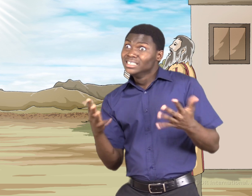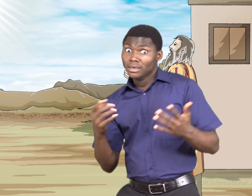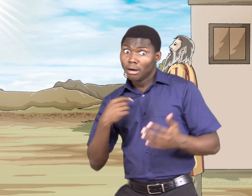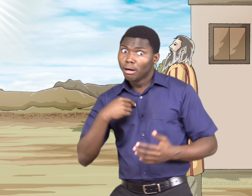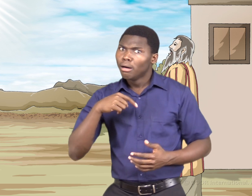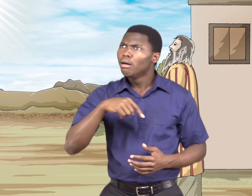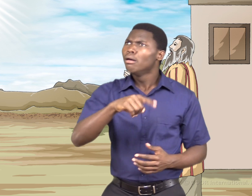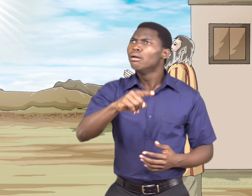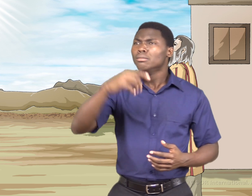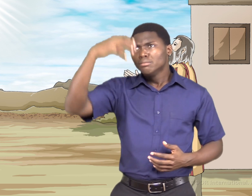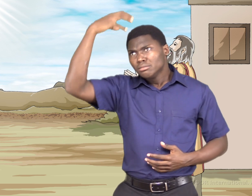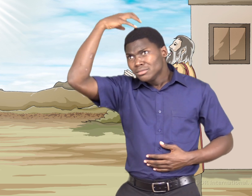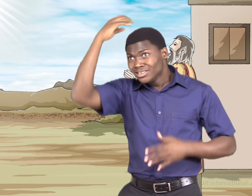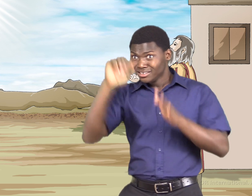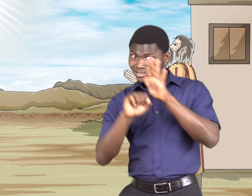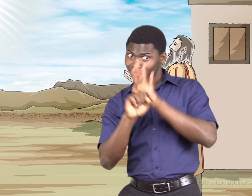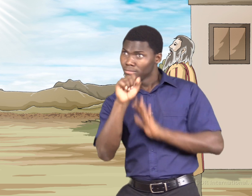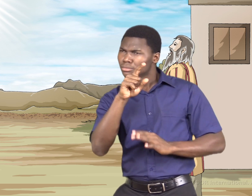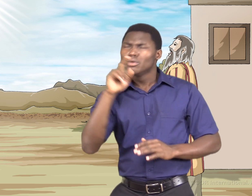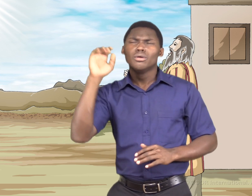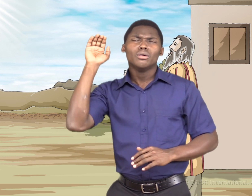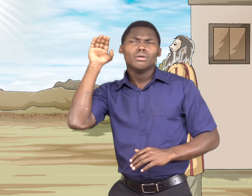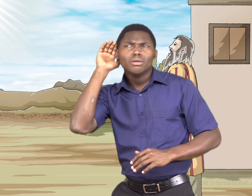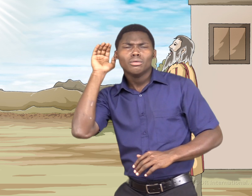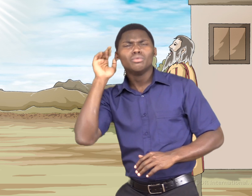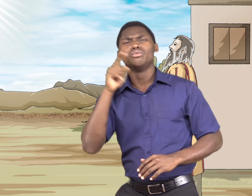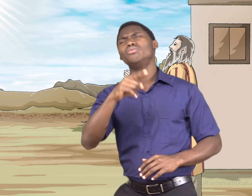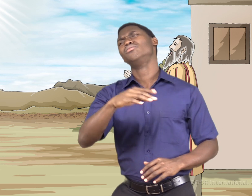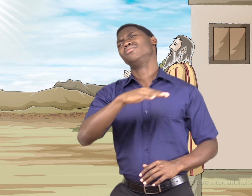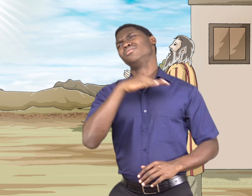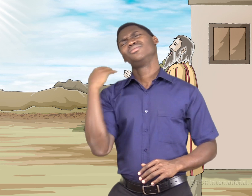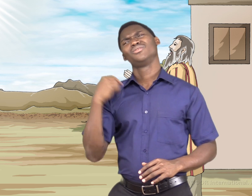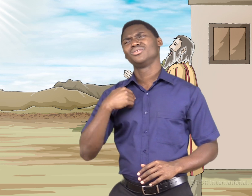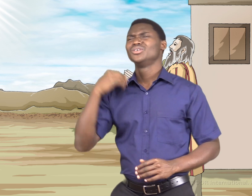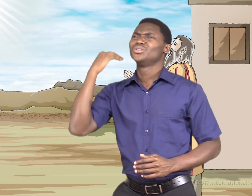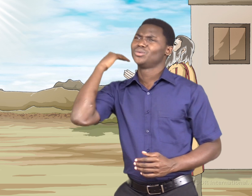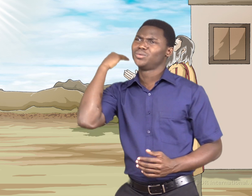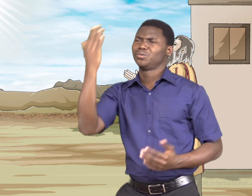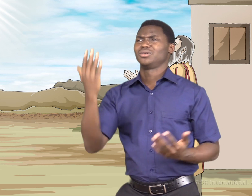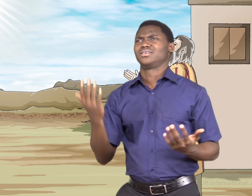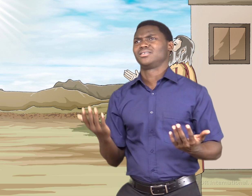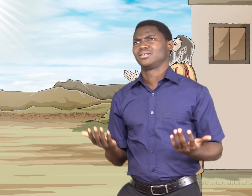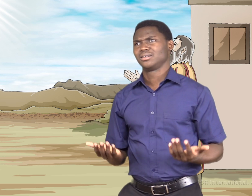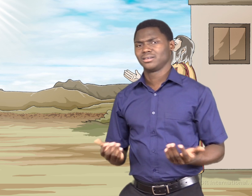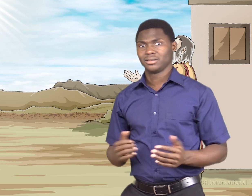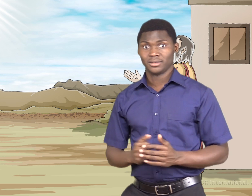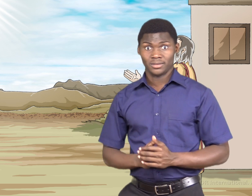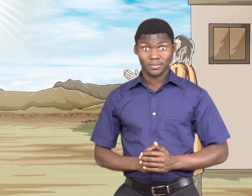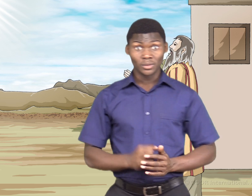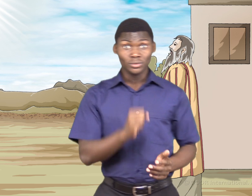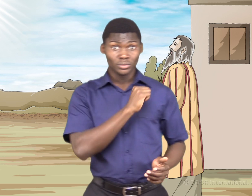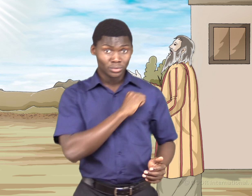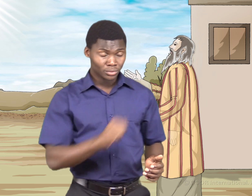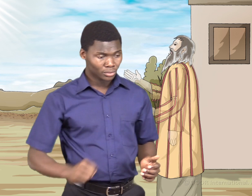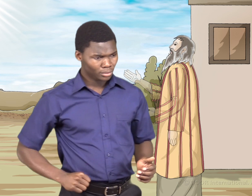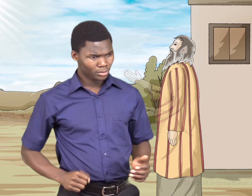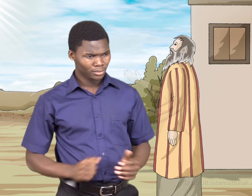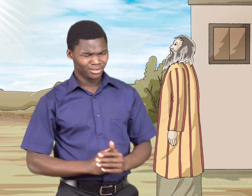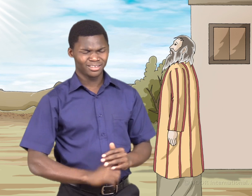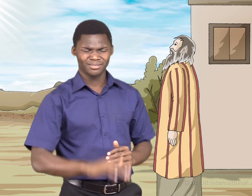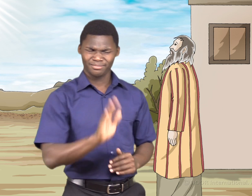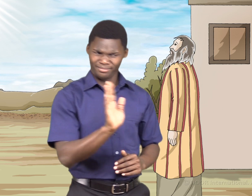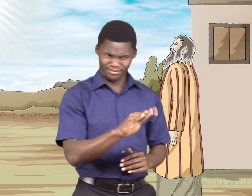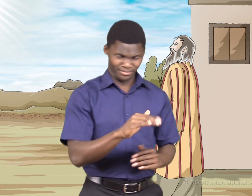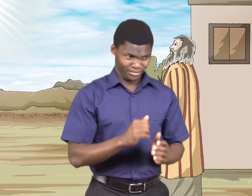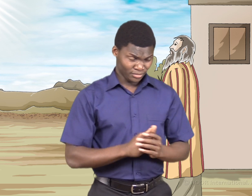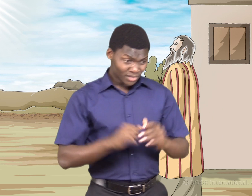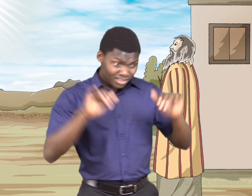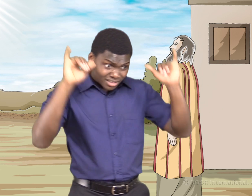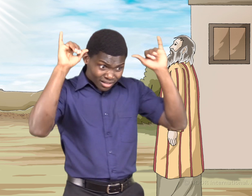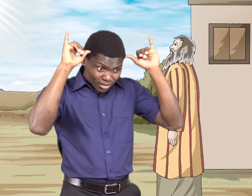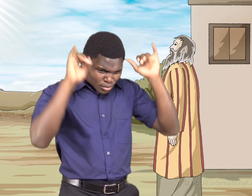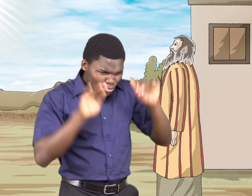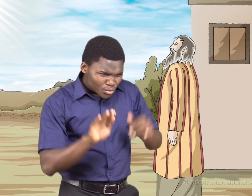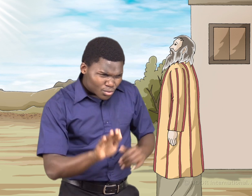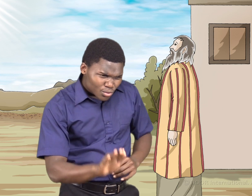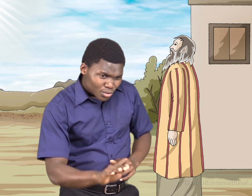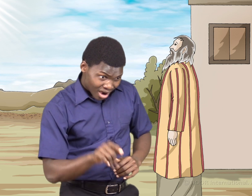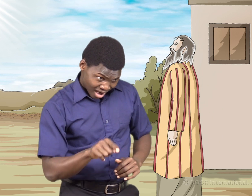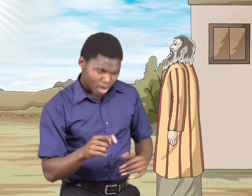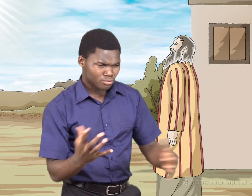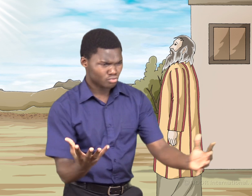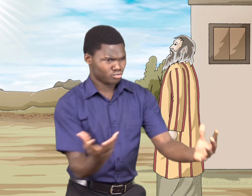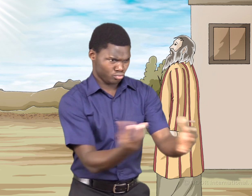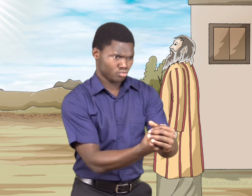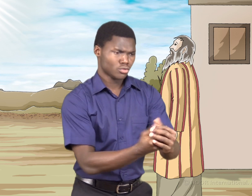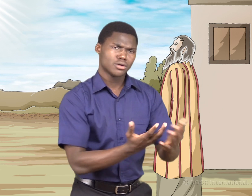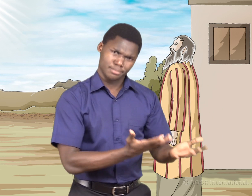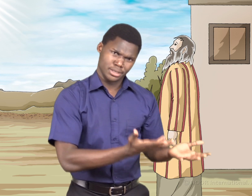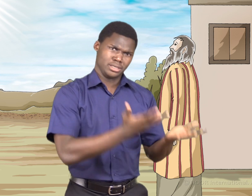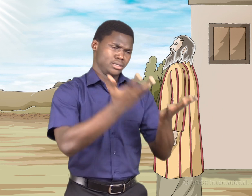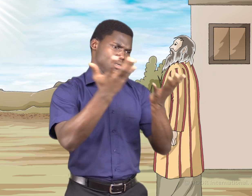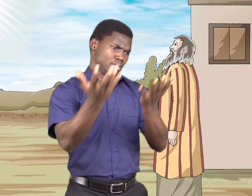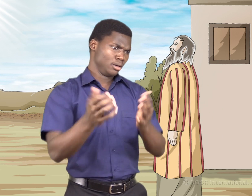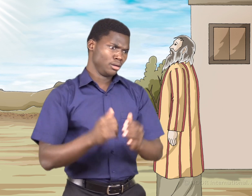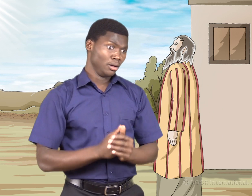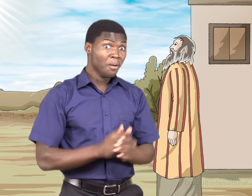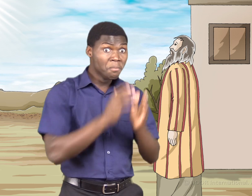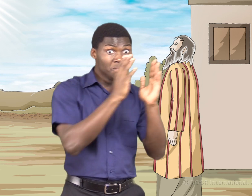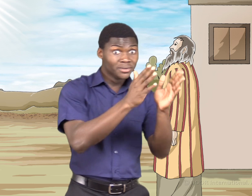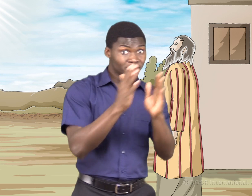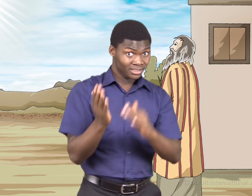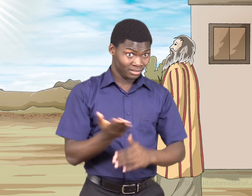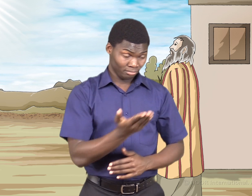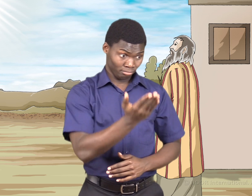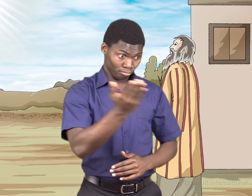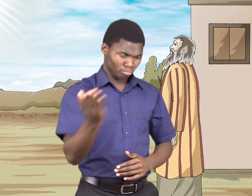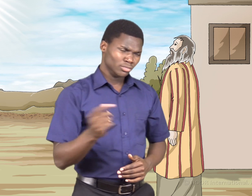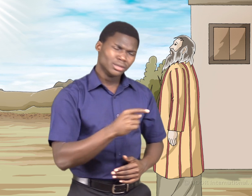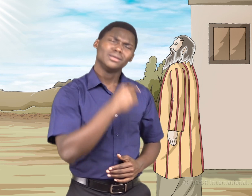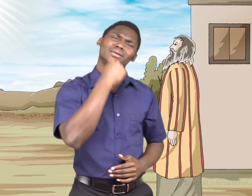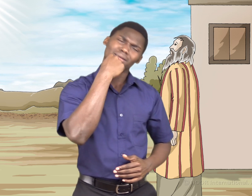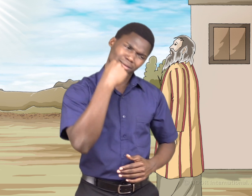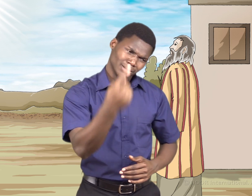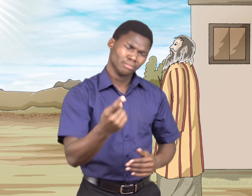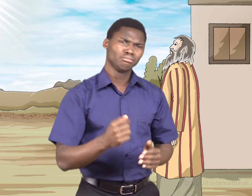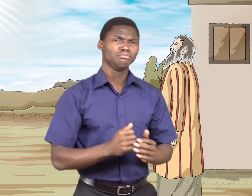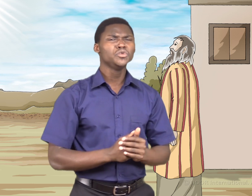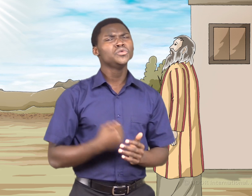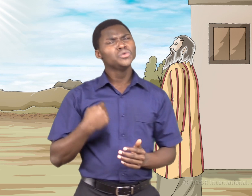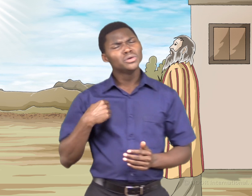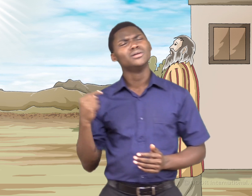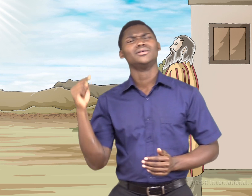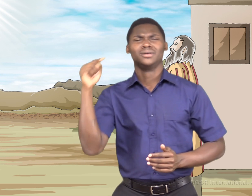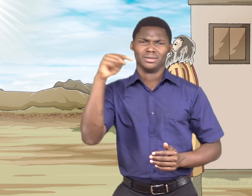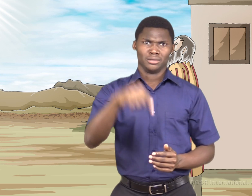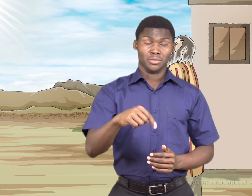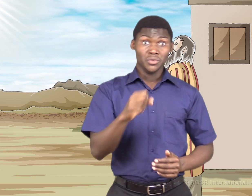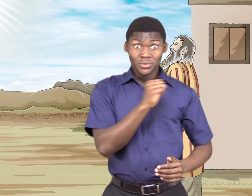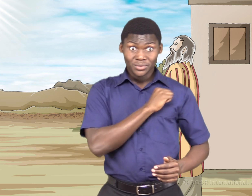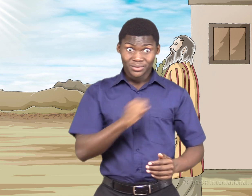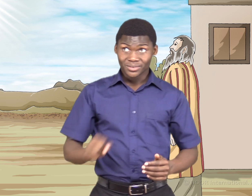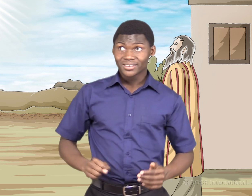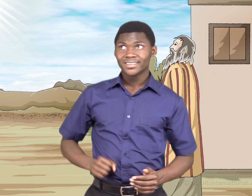Samuel asked. “Saul will hear of it and kill me!”